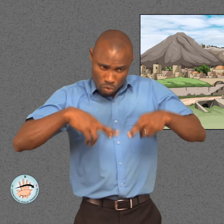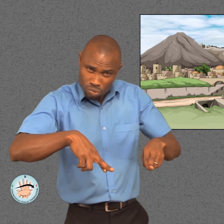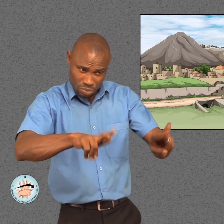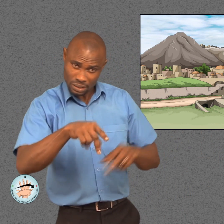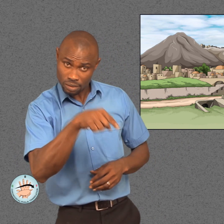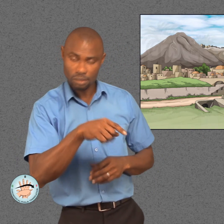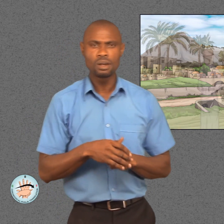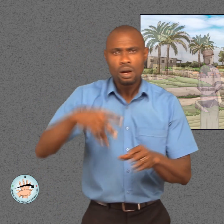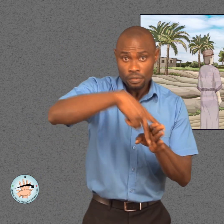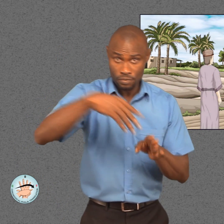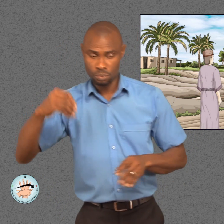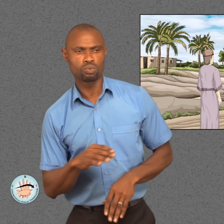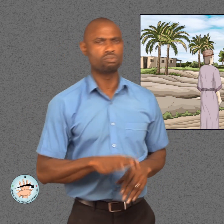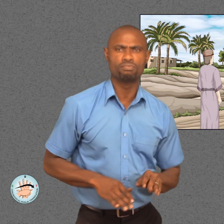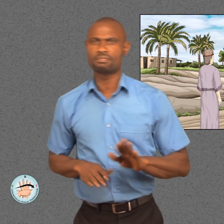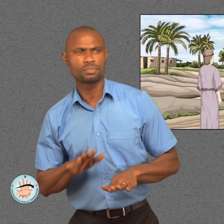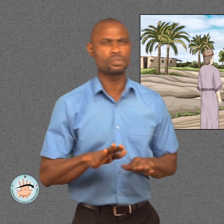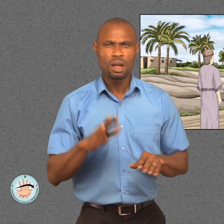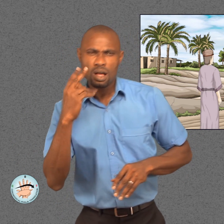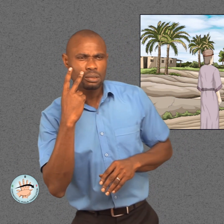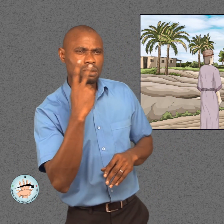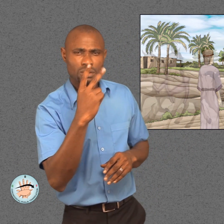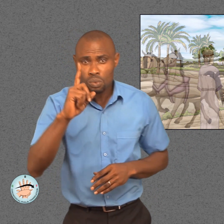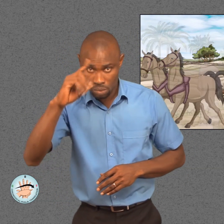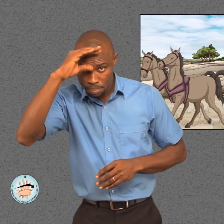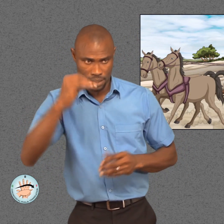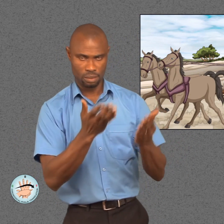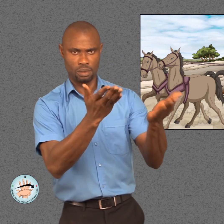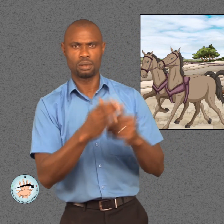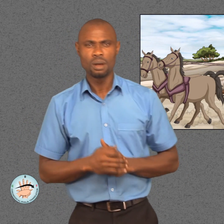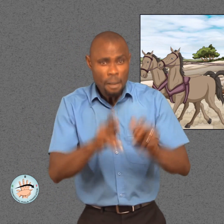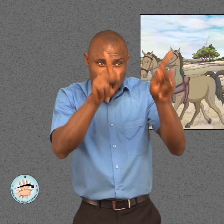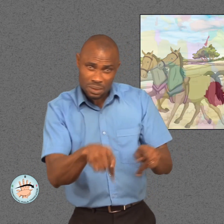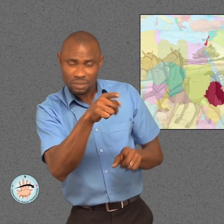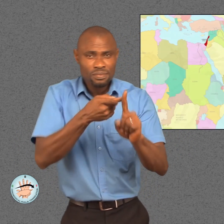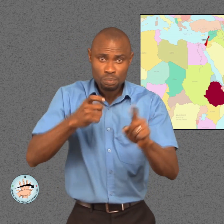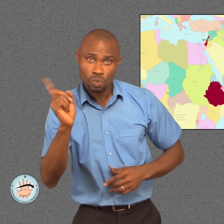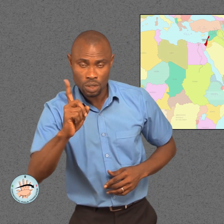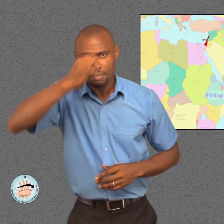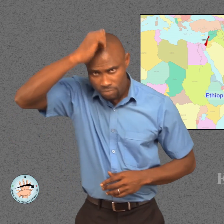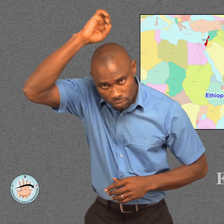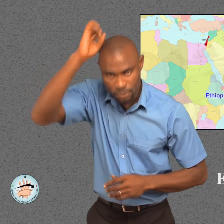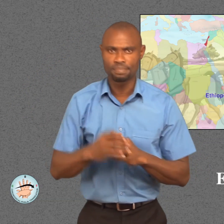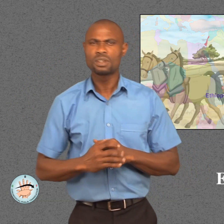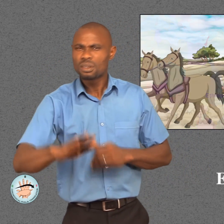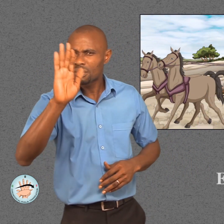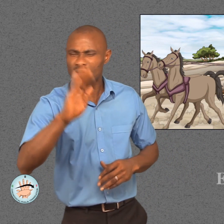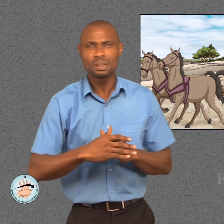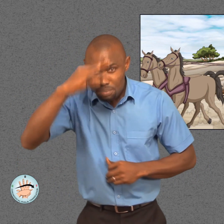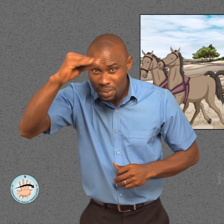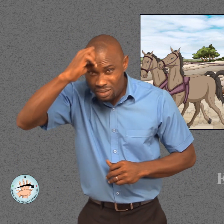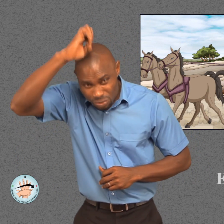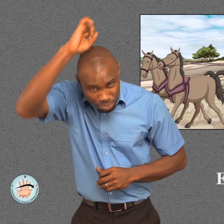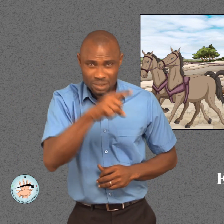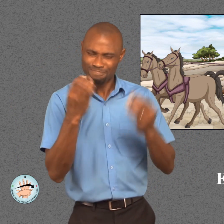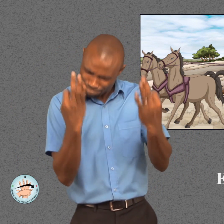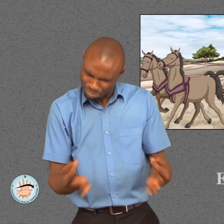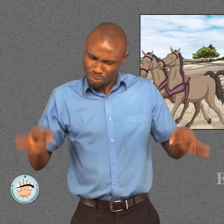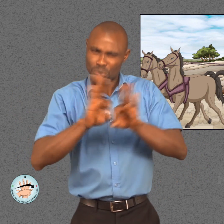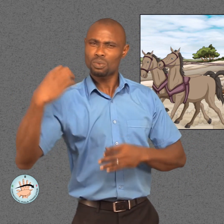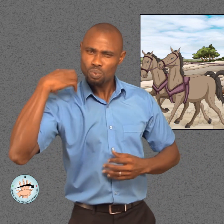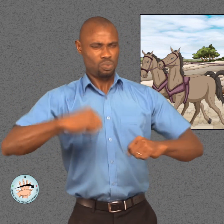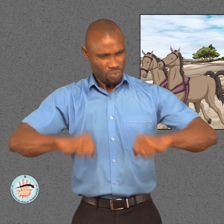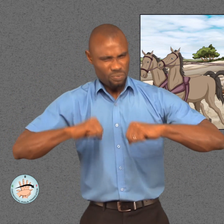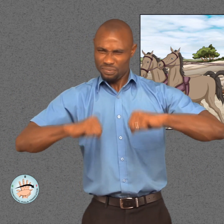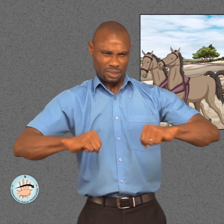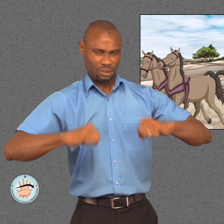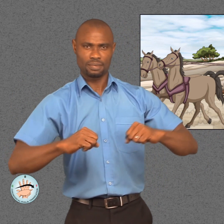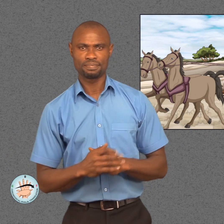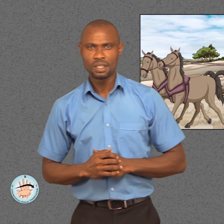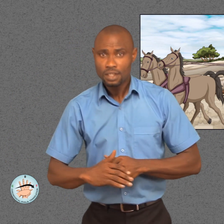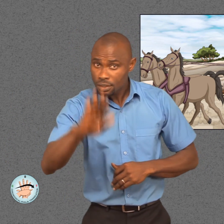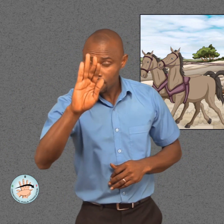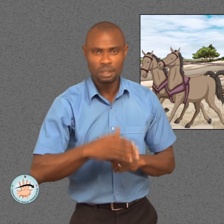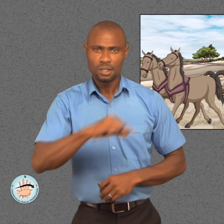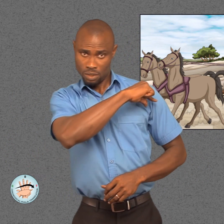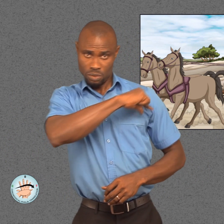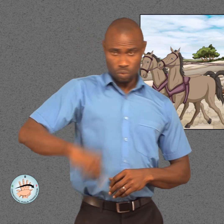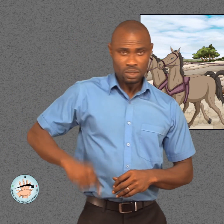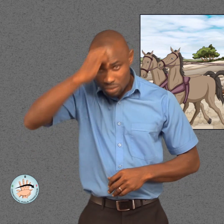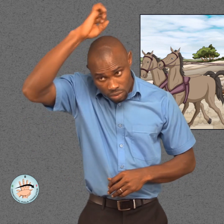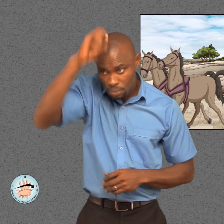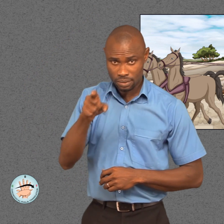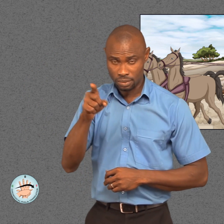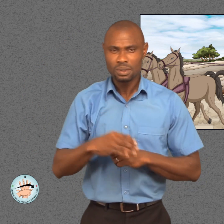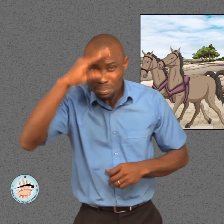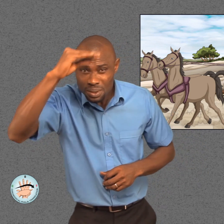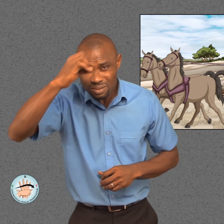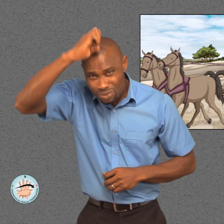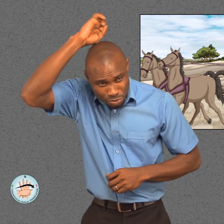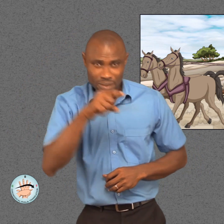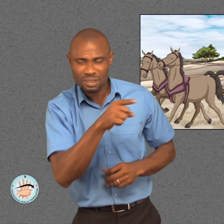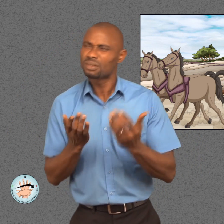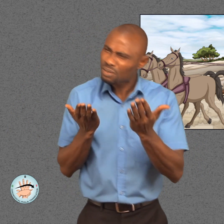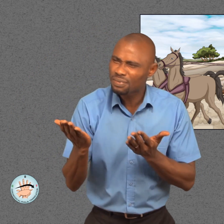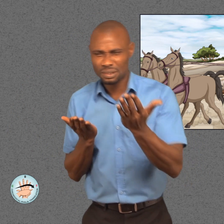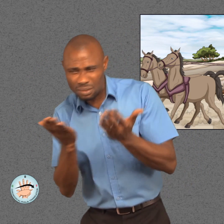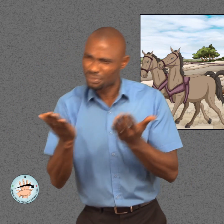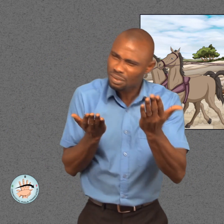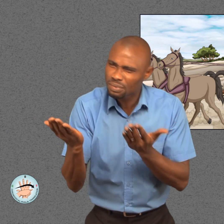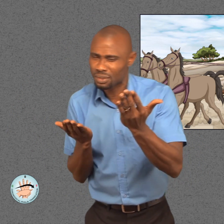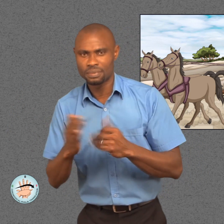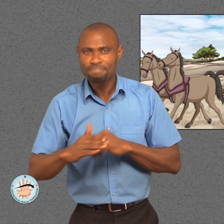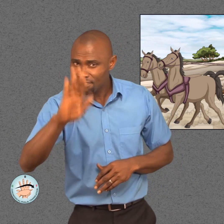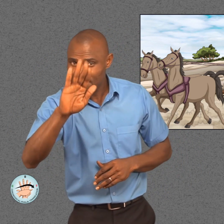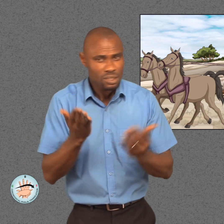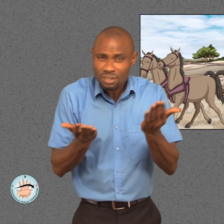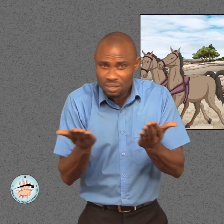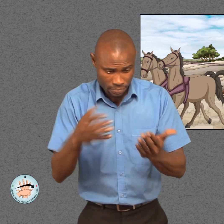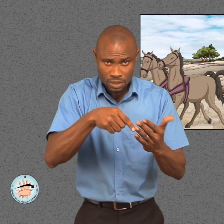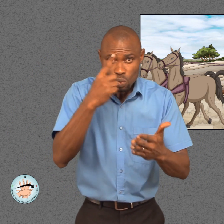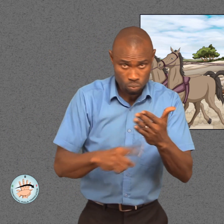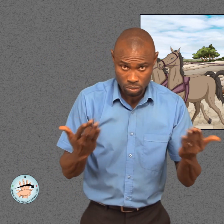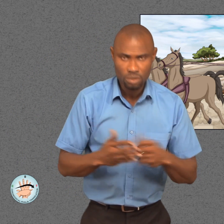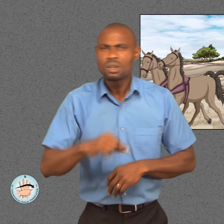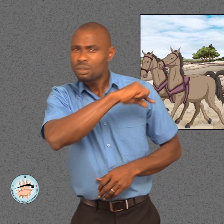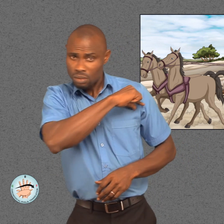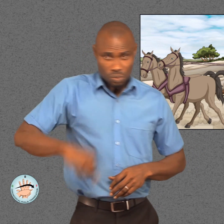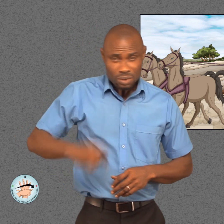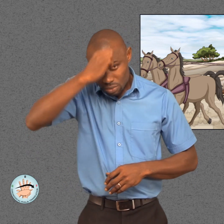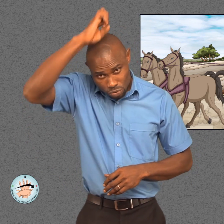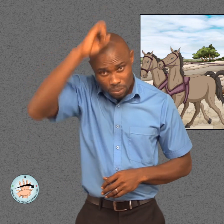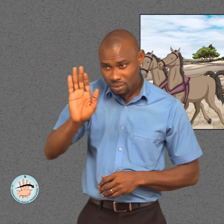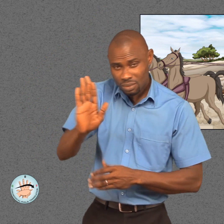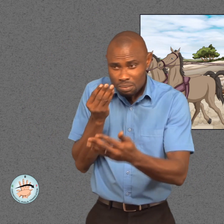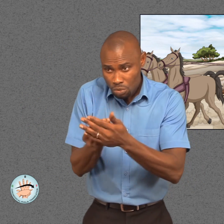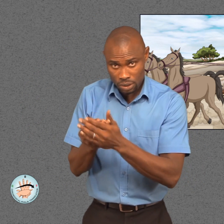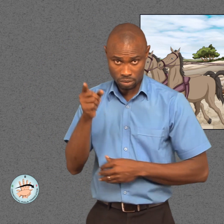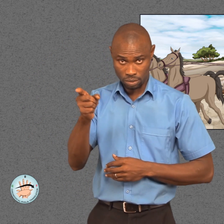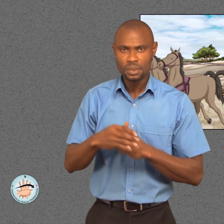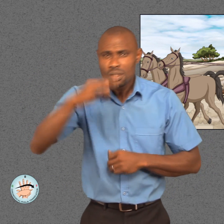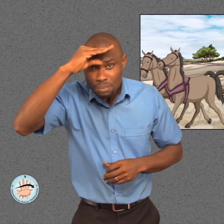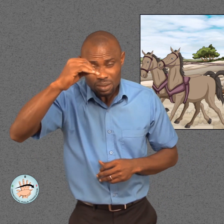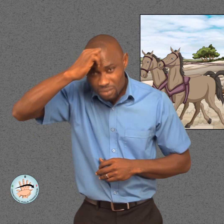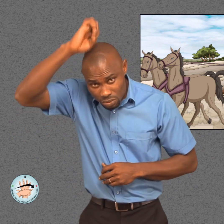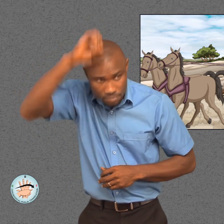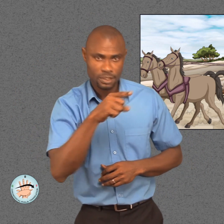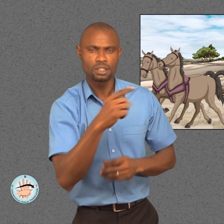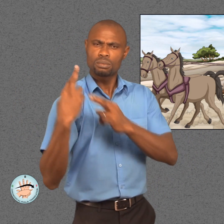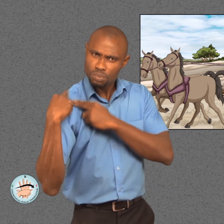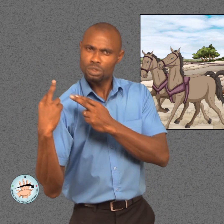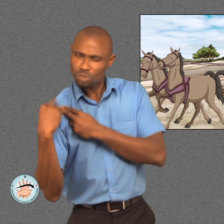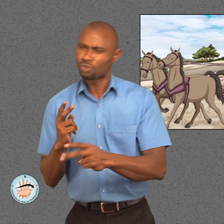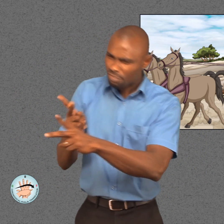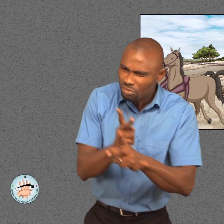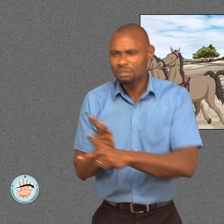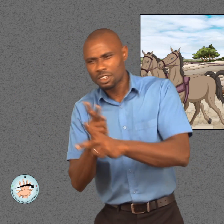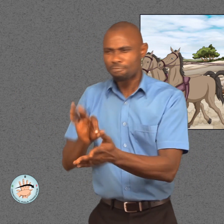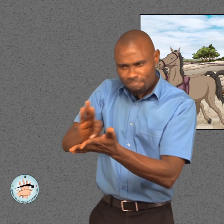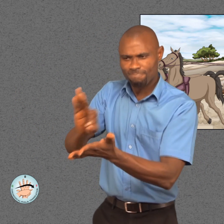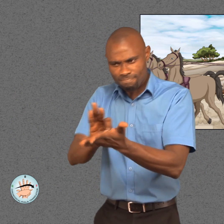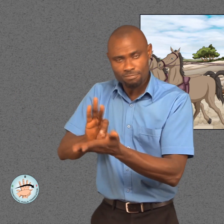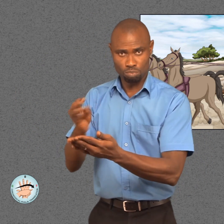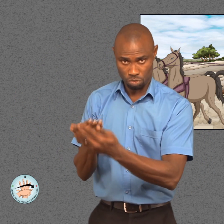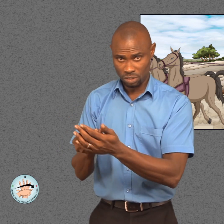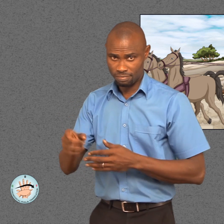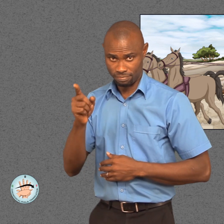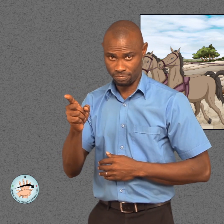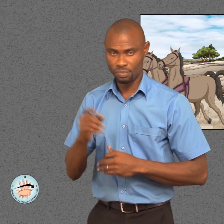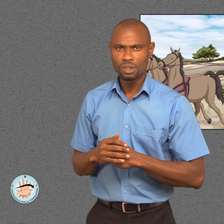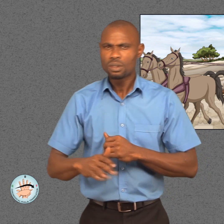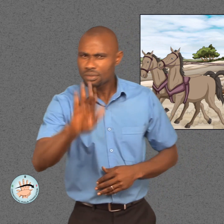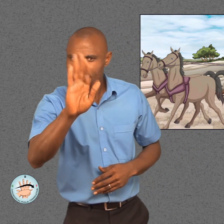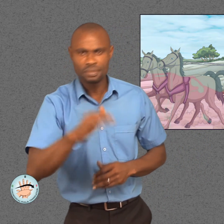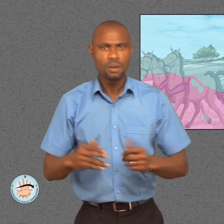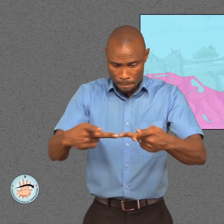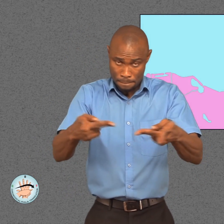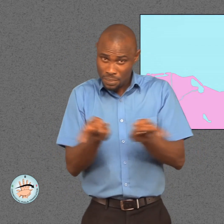So he started out, and on his way he met an Ethiopian eunuch, a court official in charge of the entire treasury of Candace, queen of the Ethiopians.